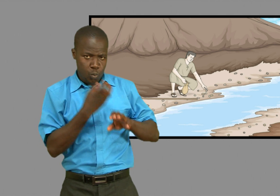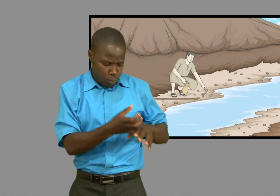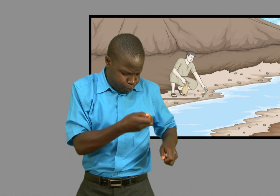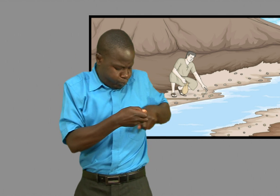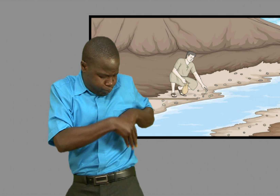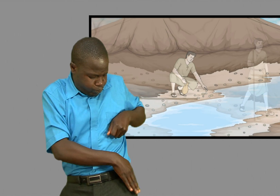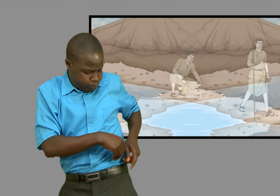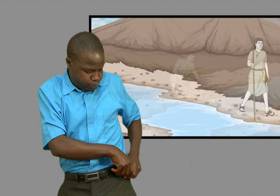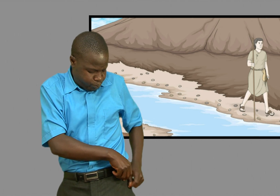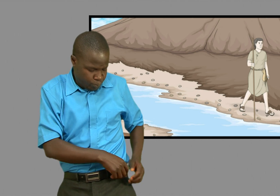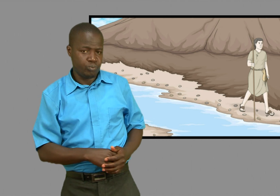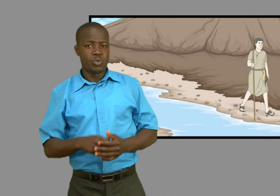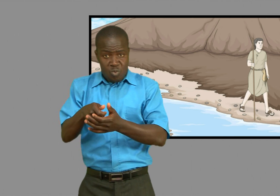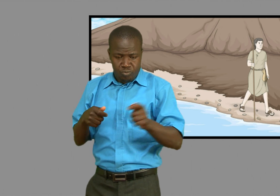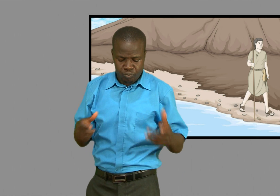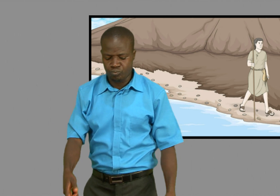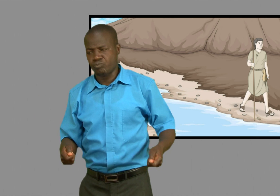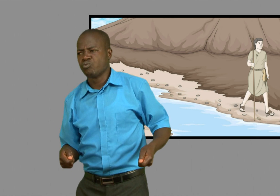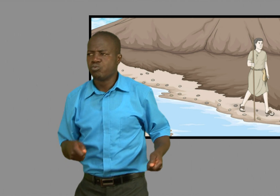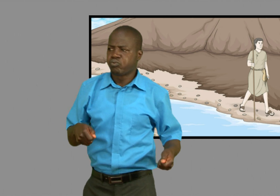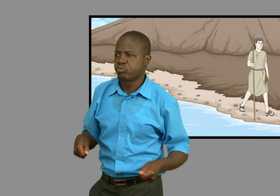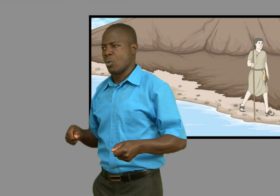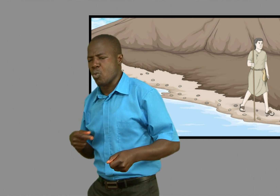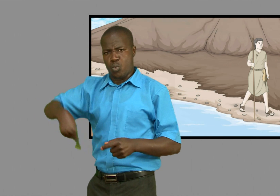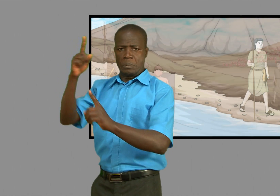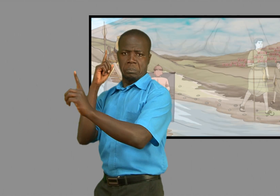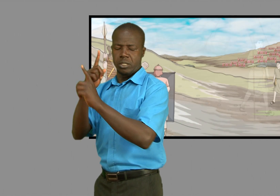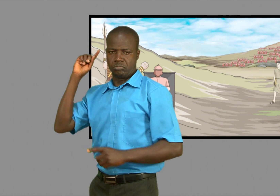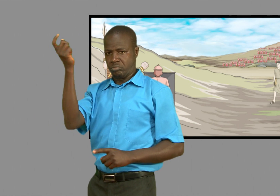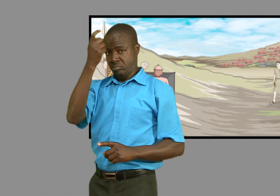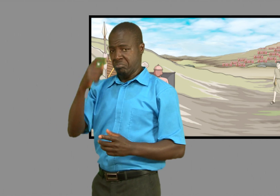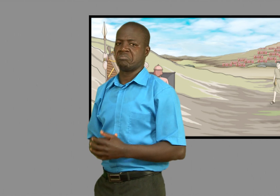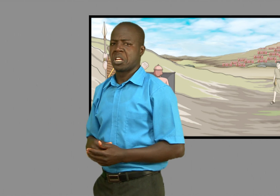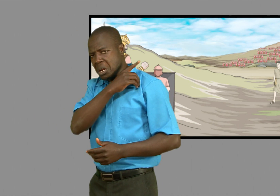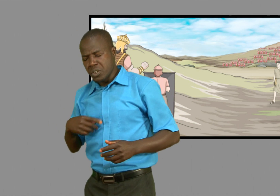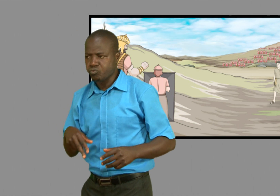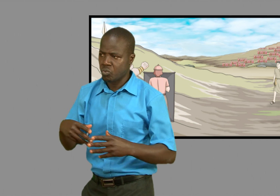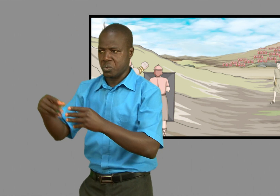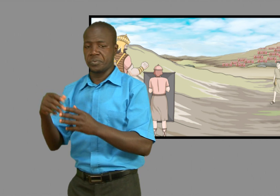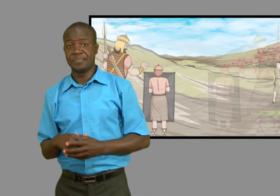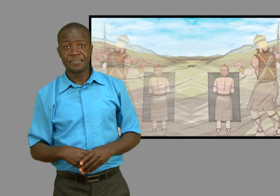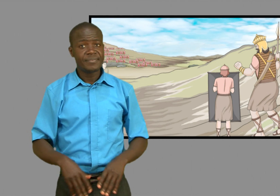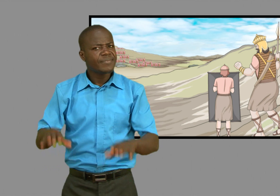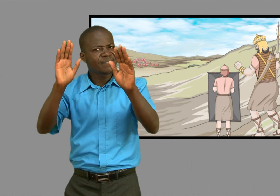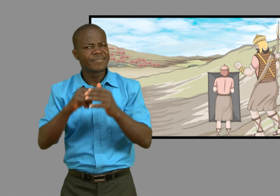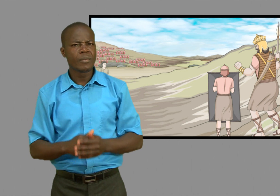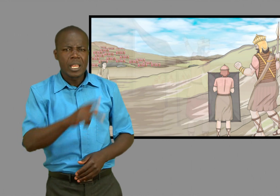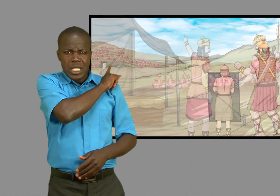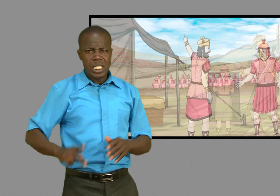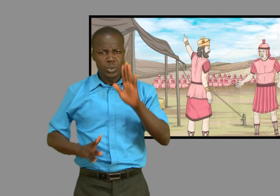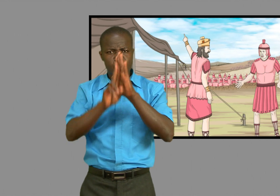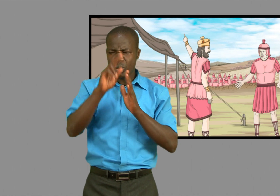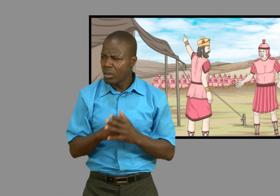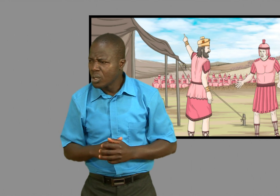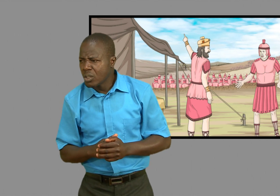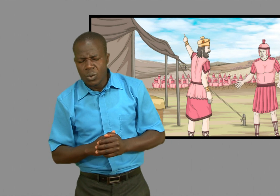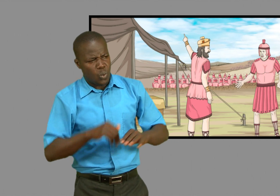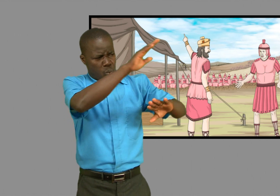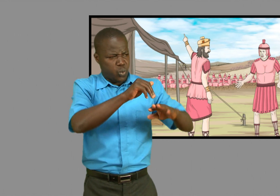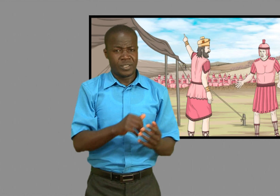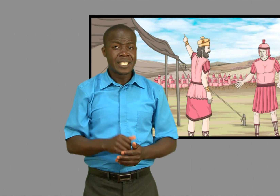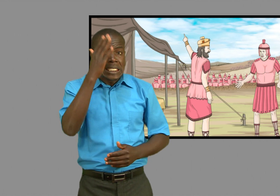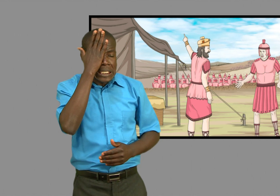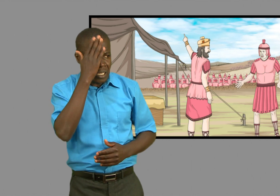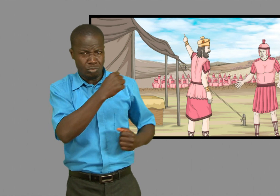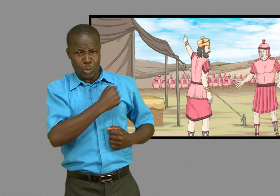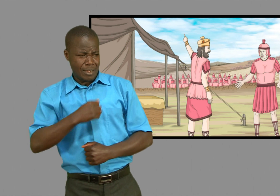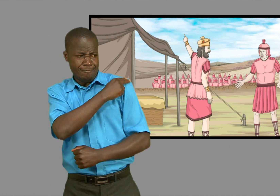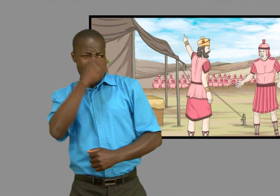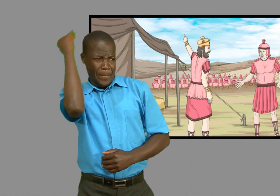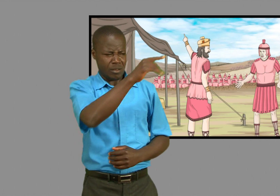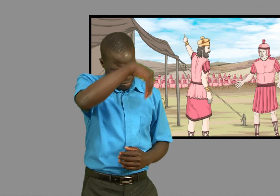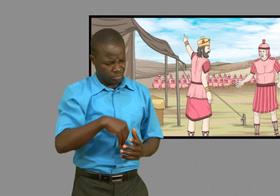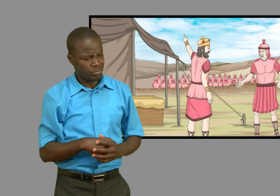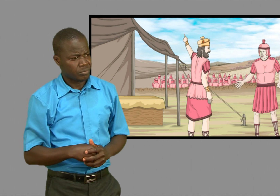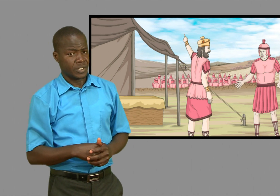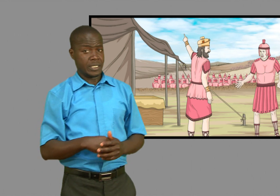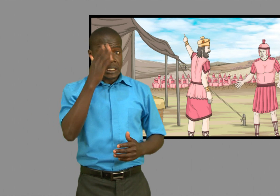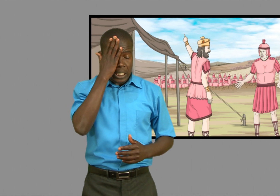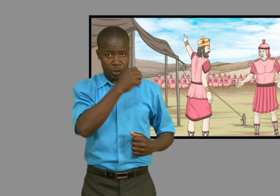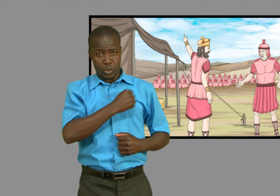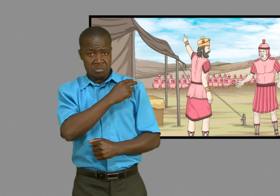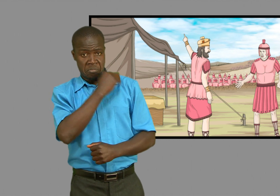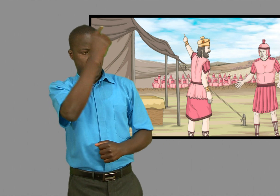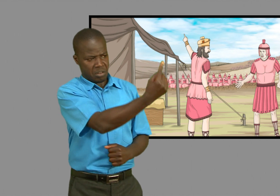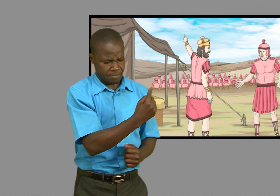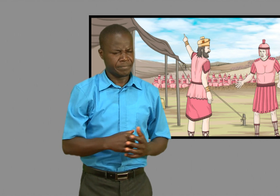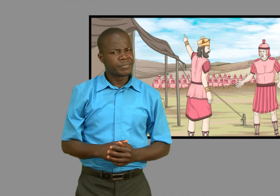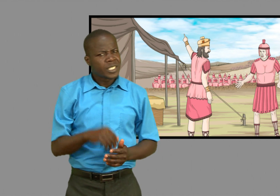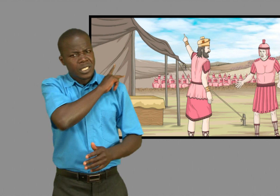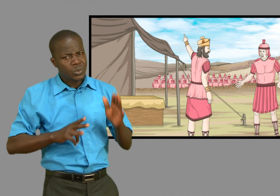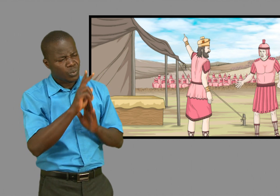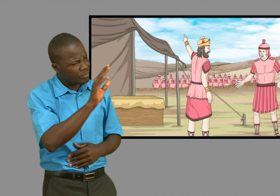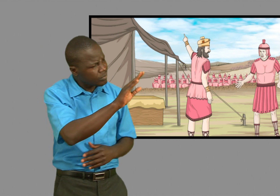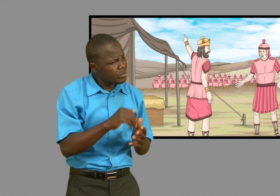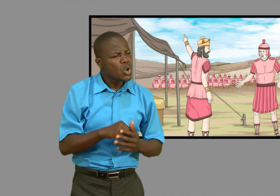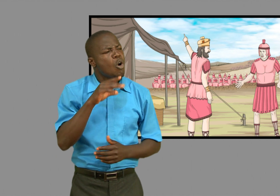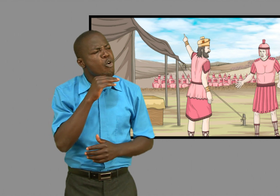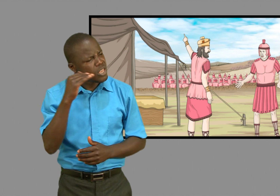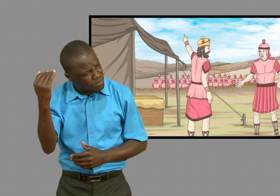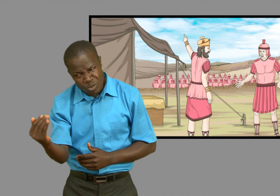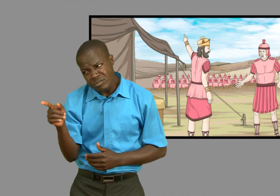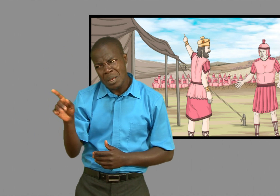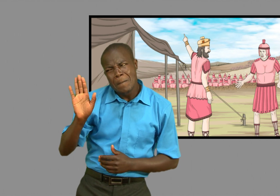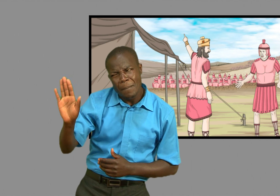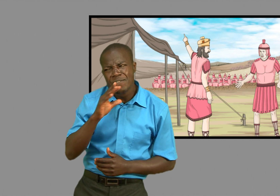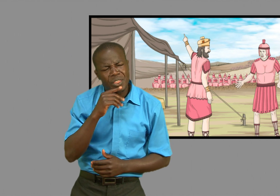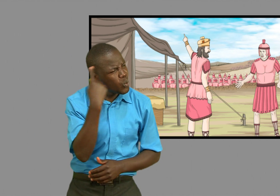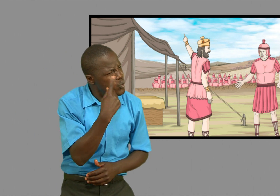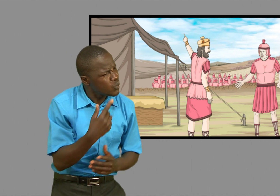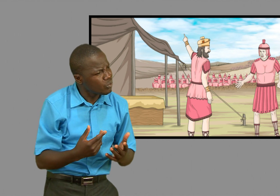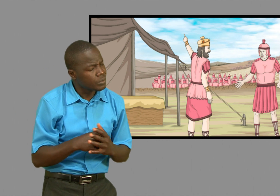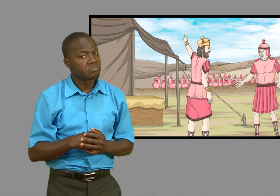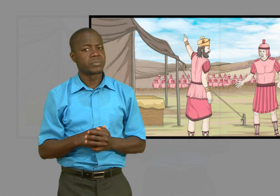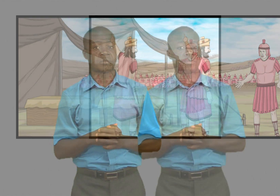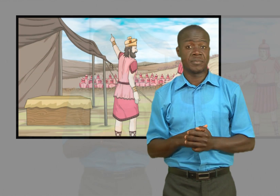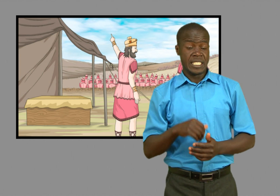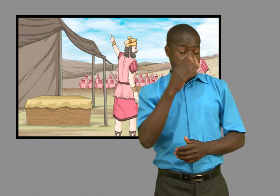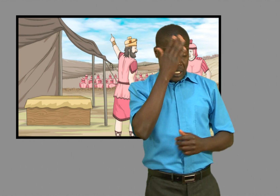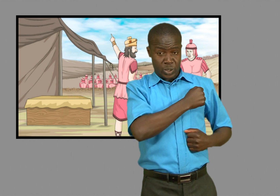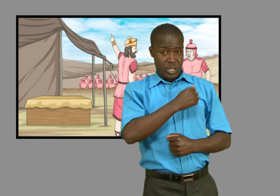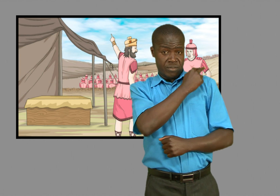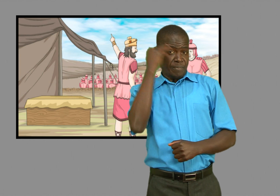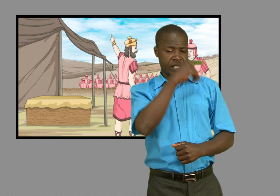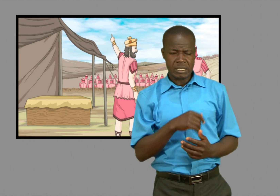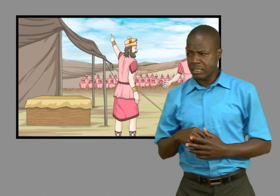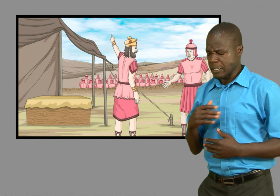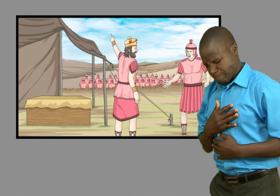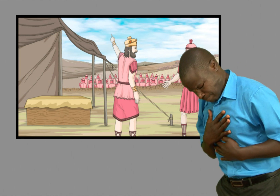And with his sling in hand, he approached the Philistine. Now the Philistine came closer and closer to David, with his shield-bearer before him.